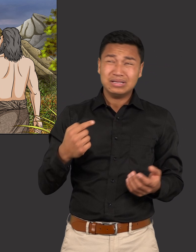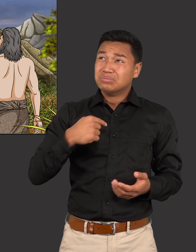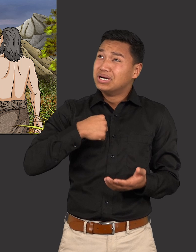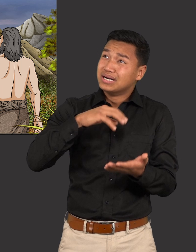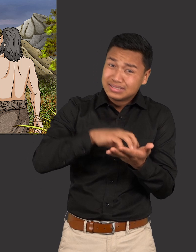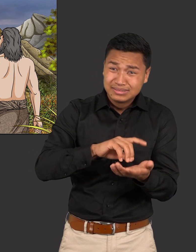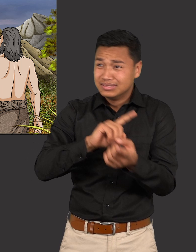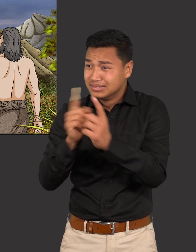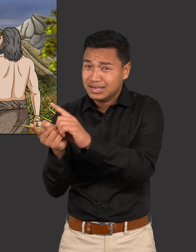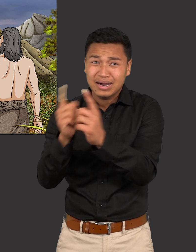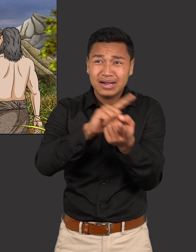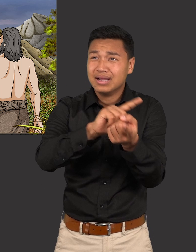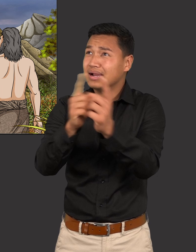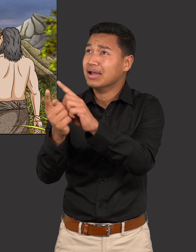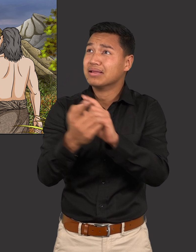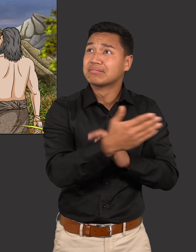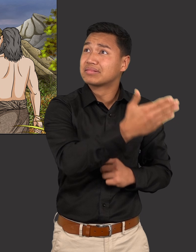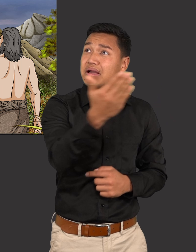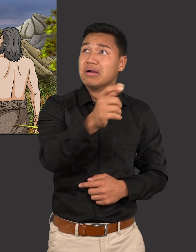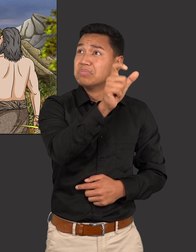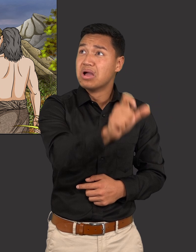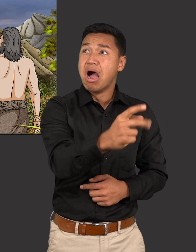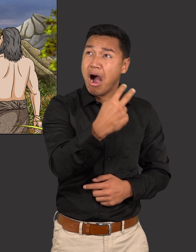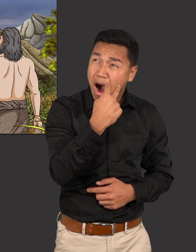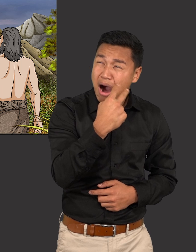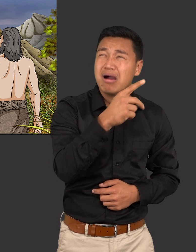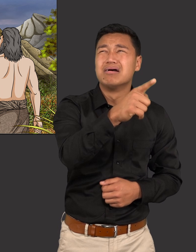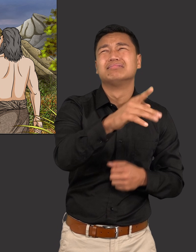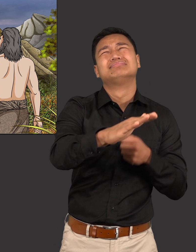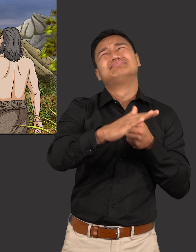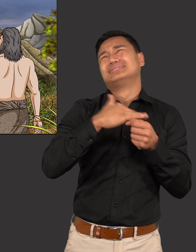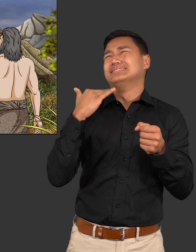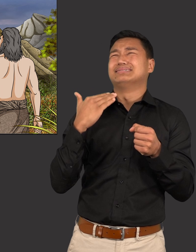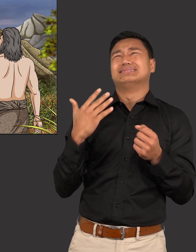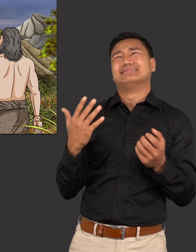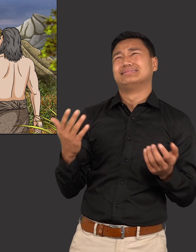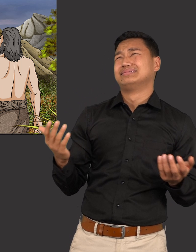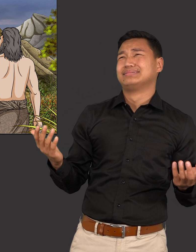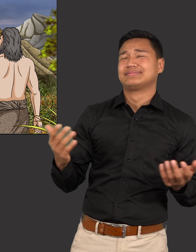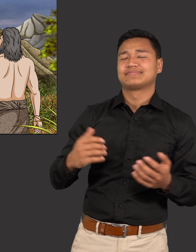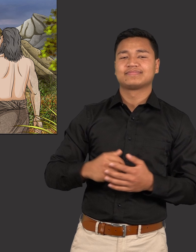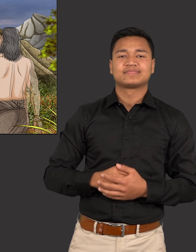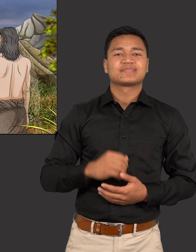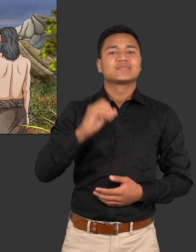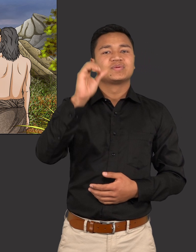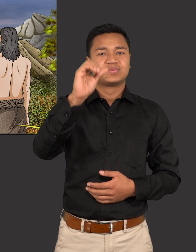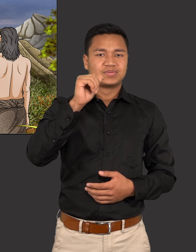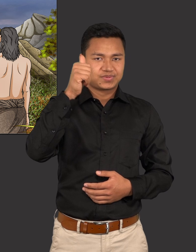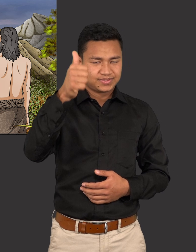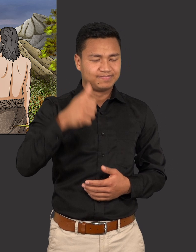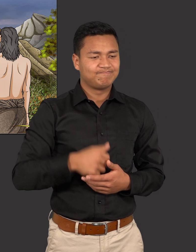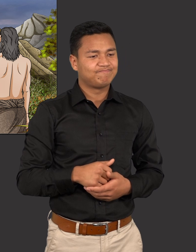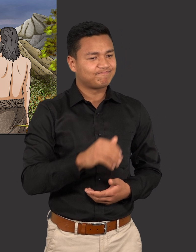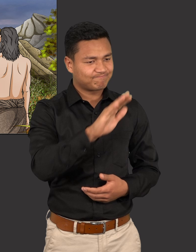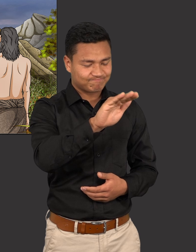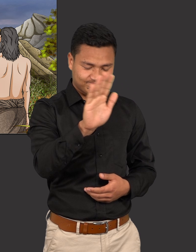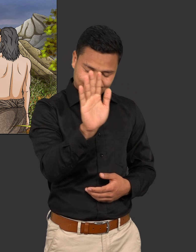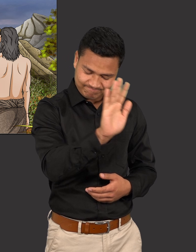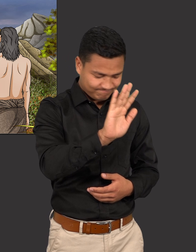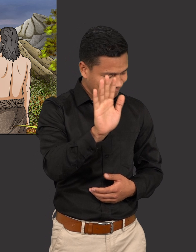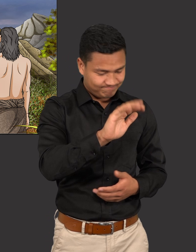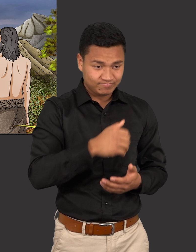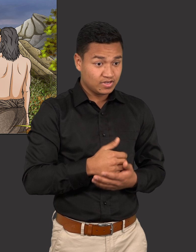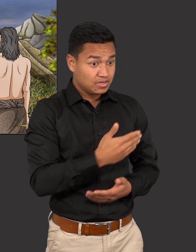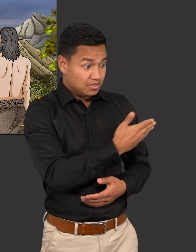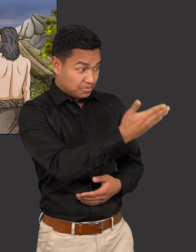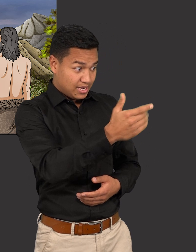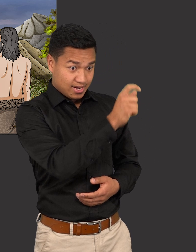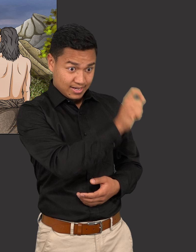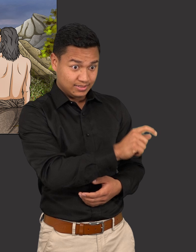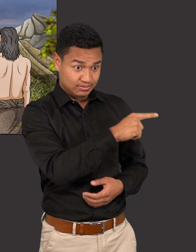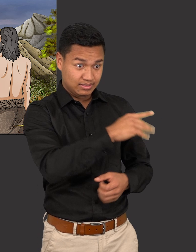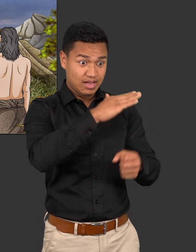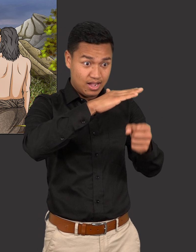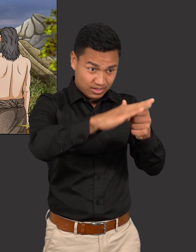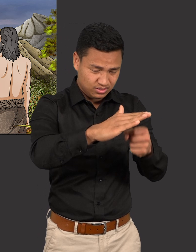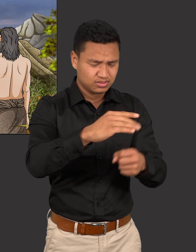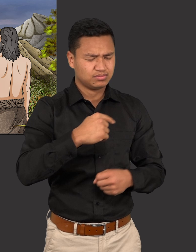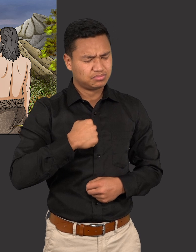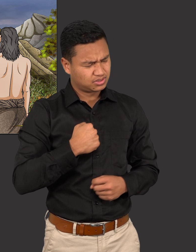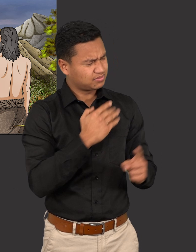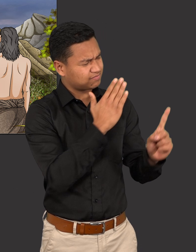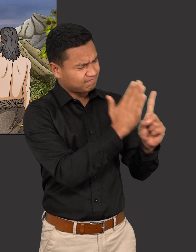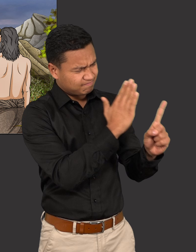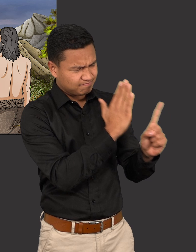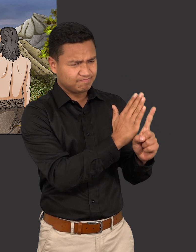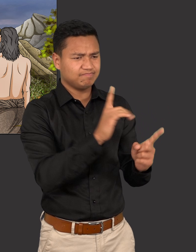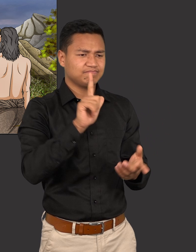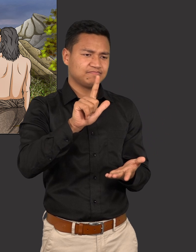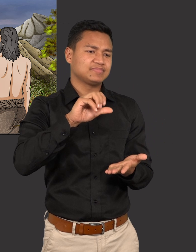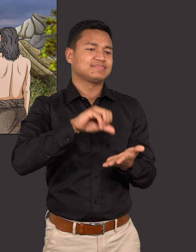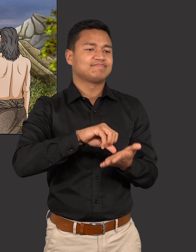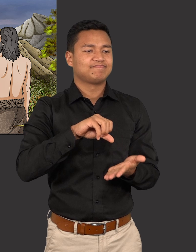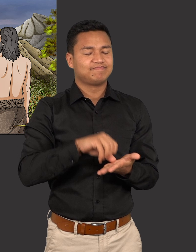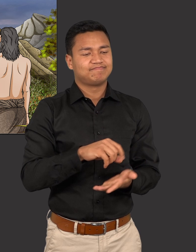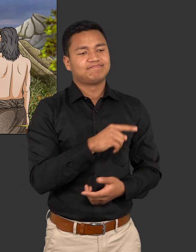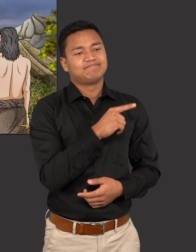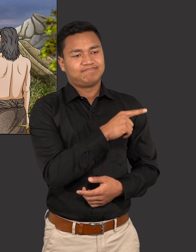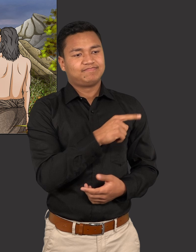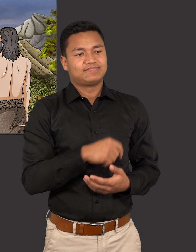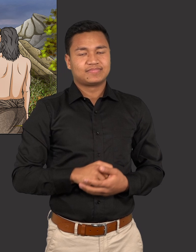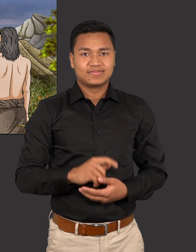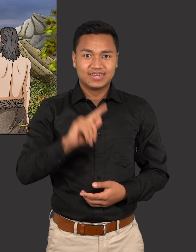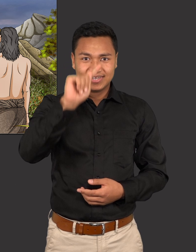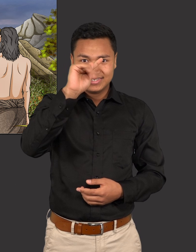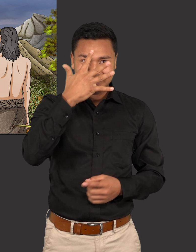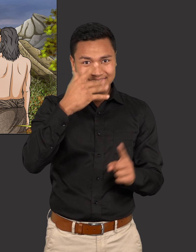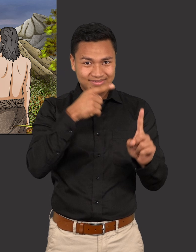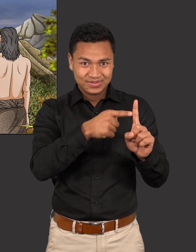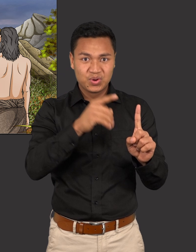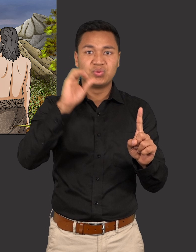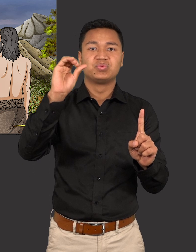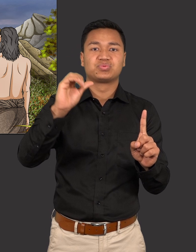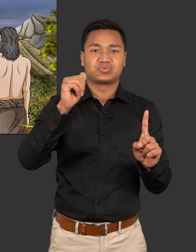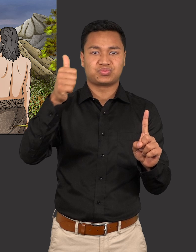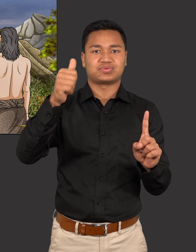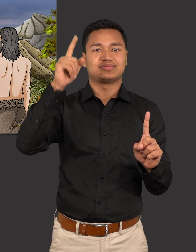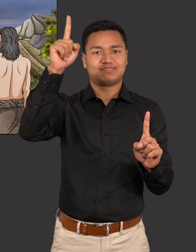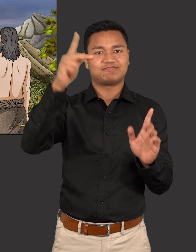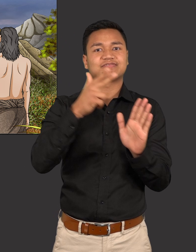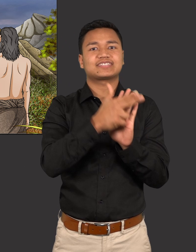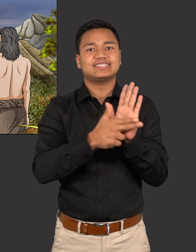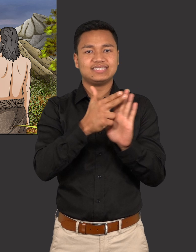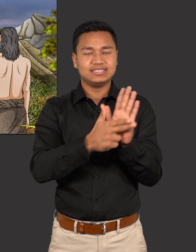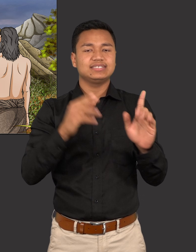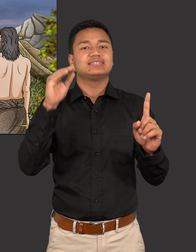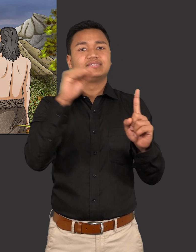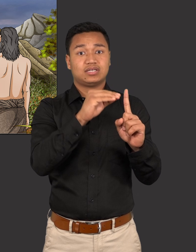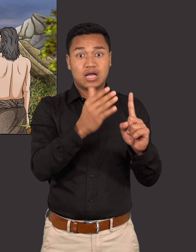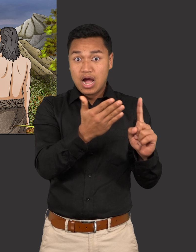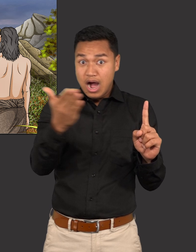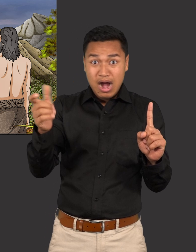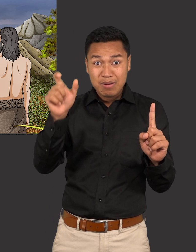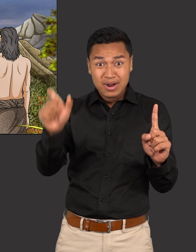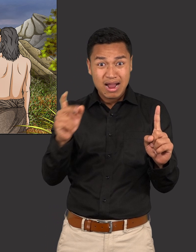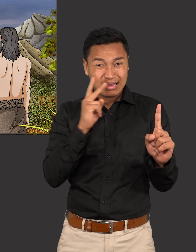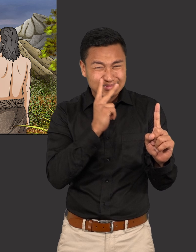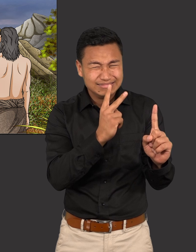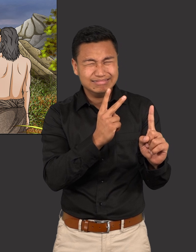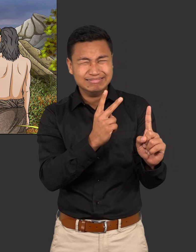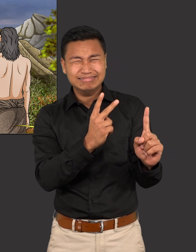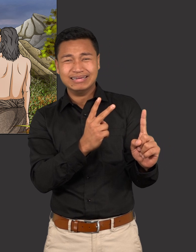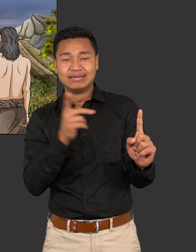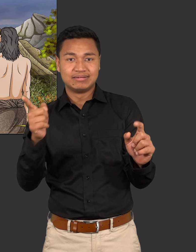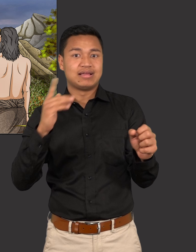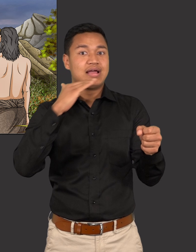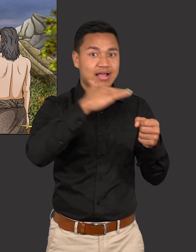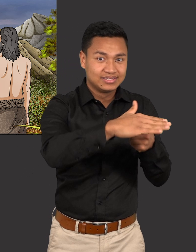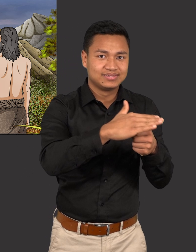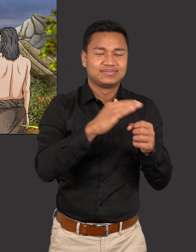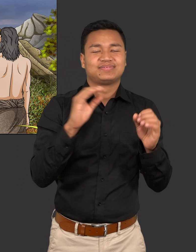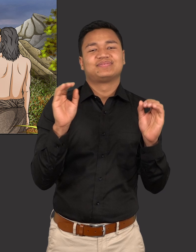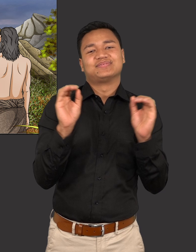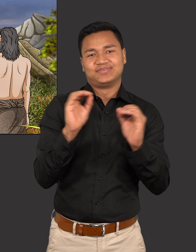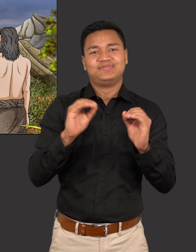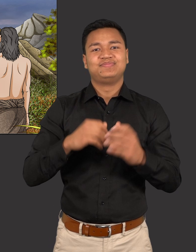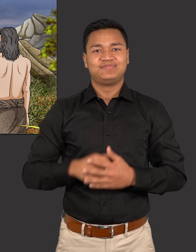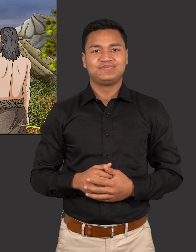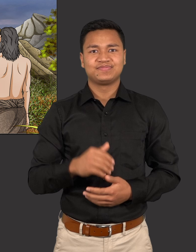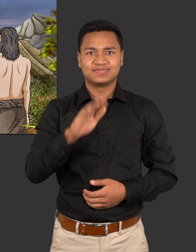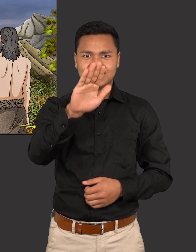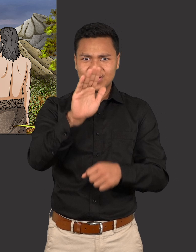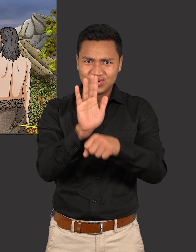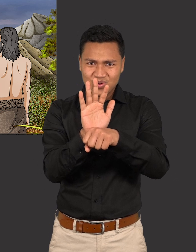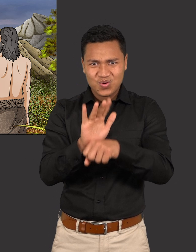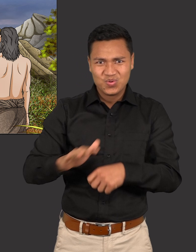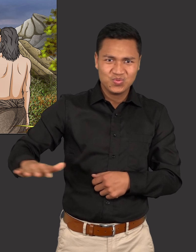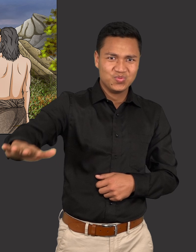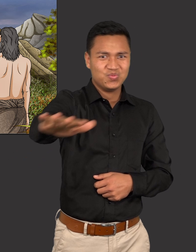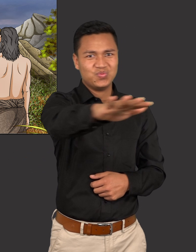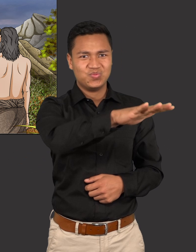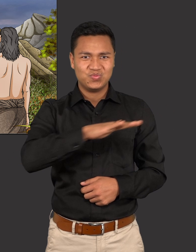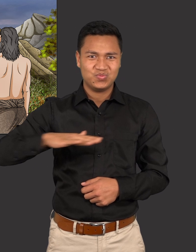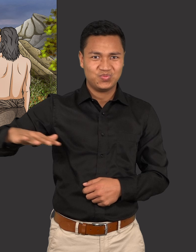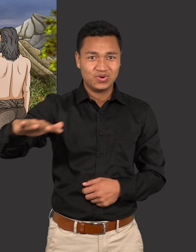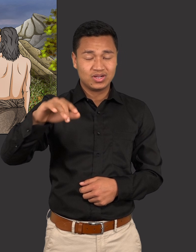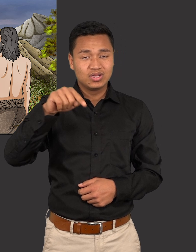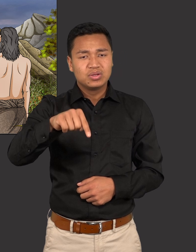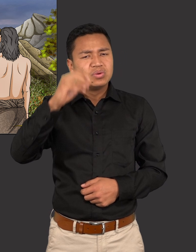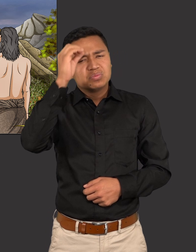I will be a fugitive and a wanderer on the earth, and whoever finds me will kill me.” “Not so!” replied the LORD. “If anyone slays Cain, then Cain will be avenged sevenfold.”